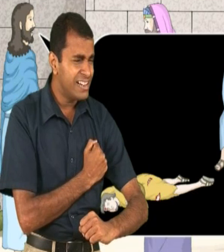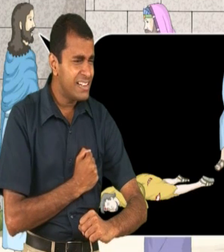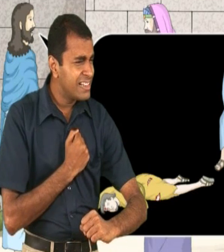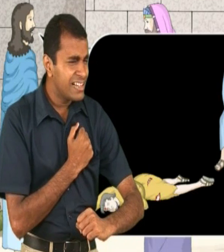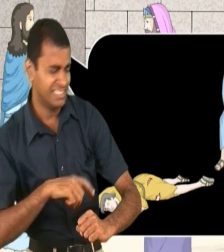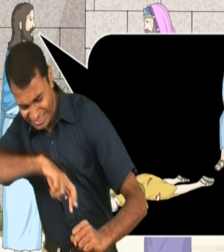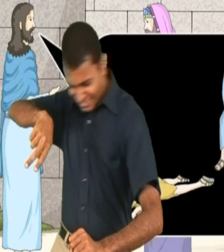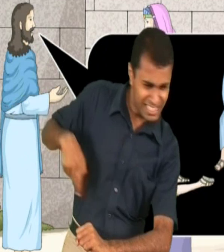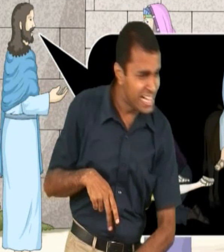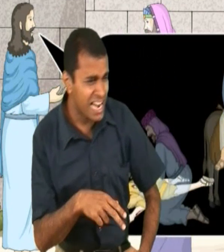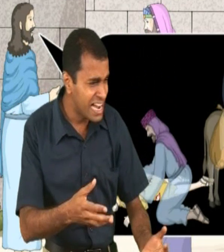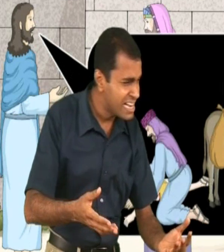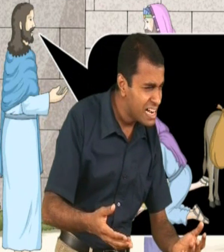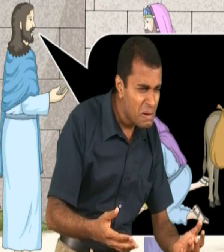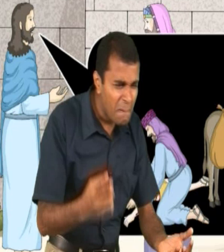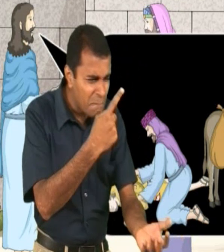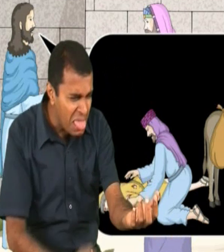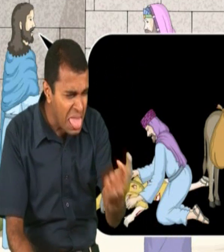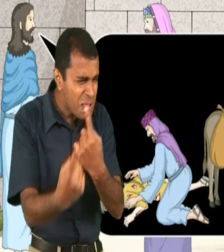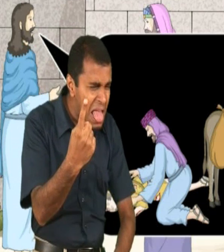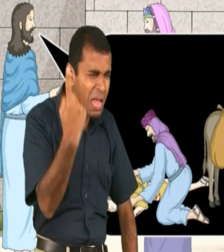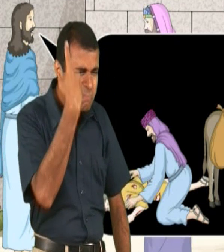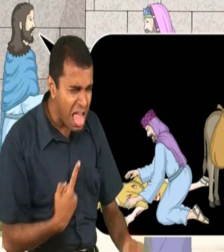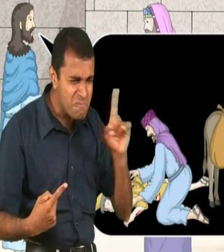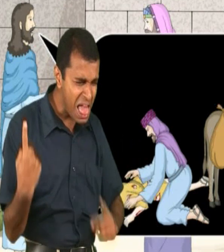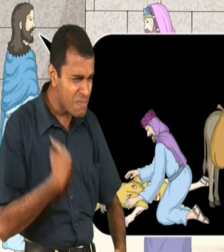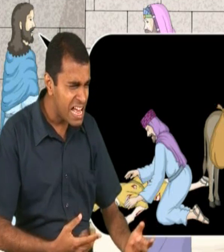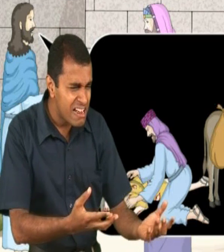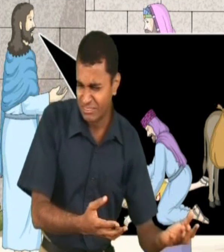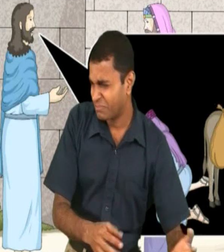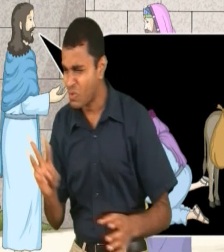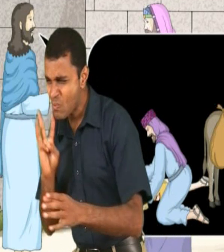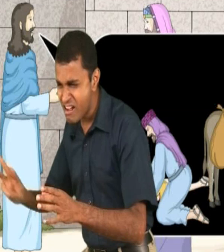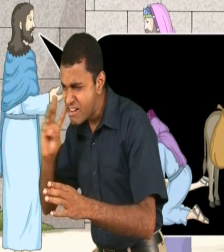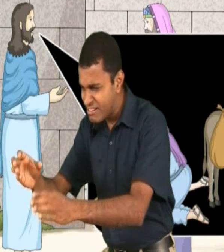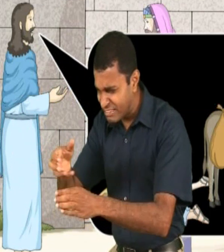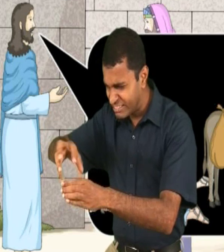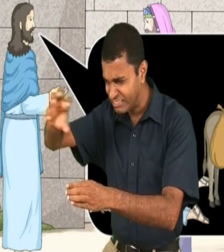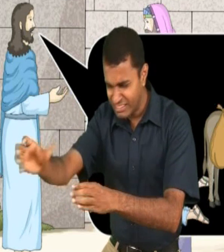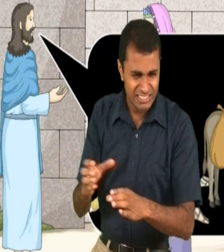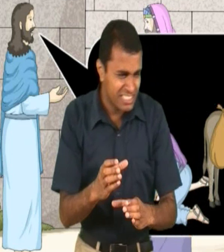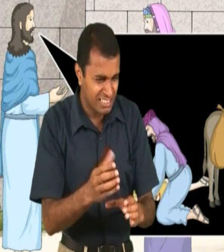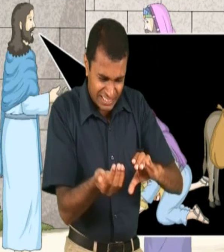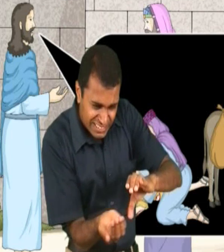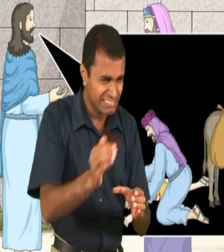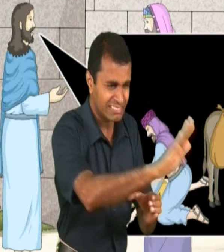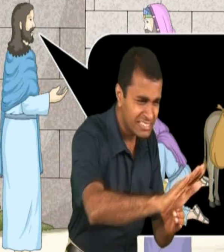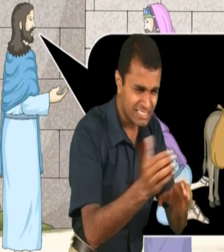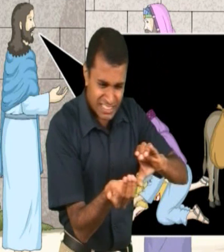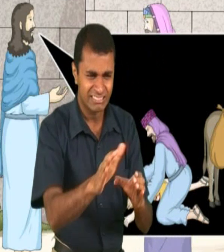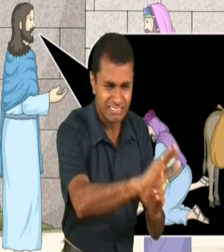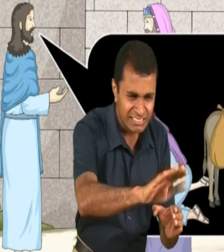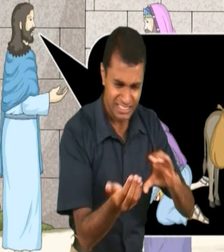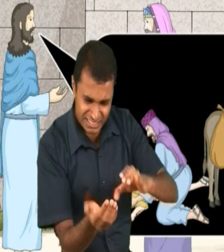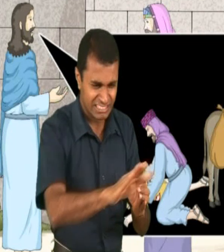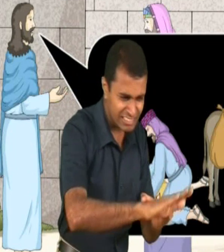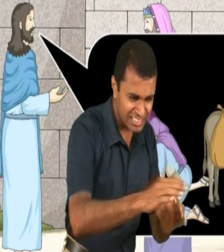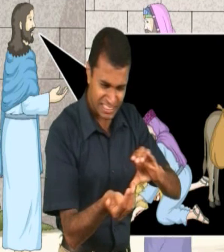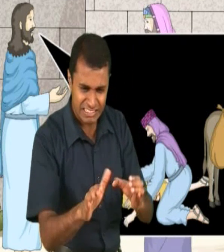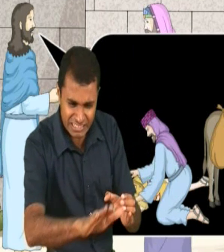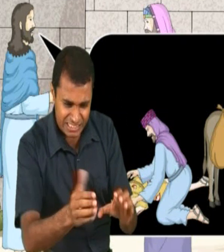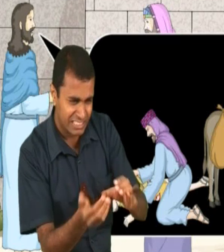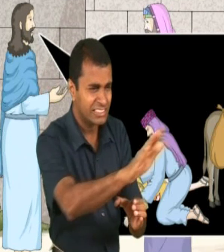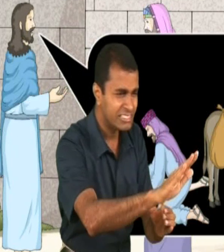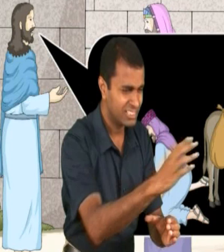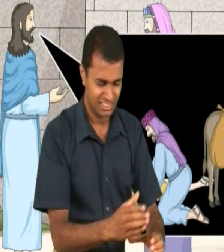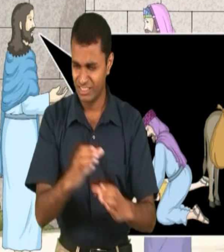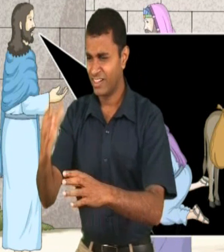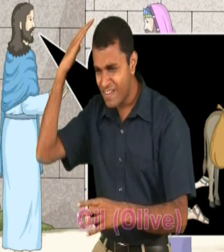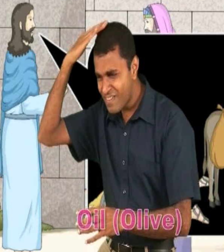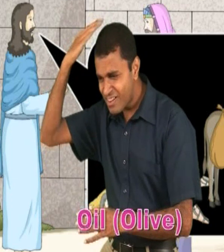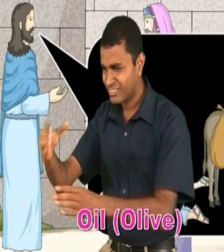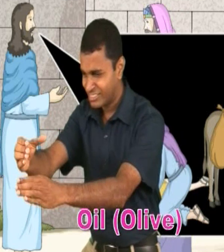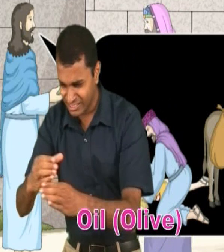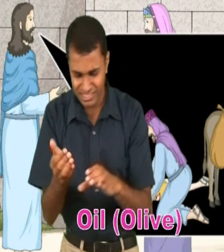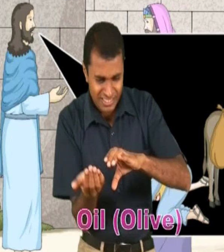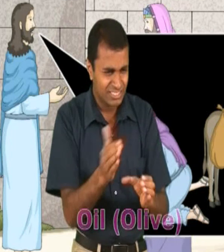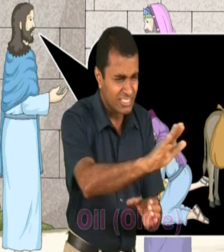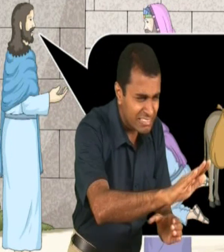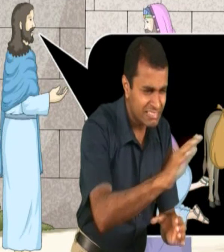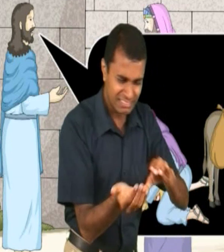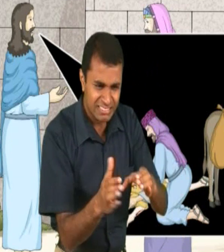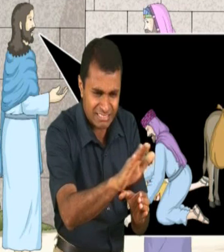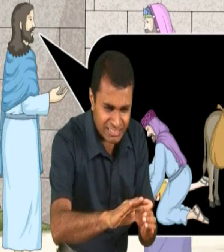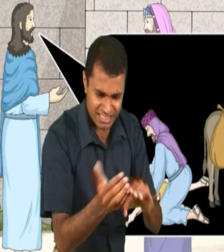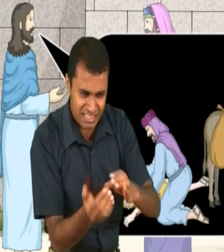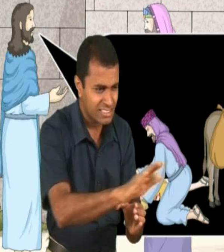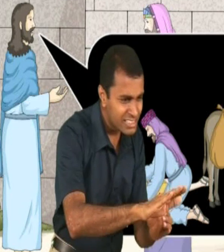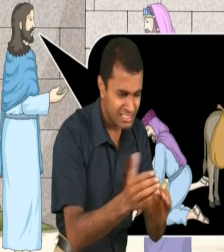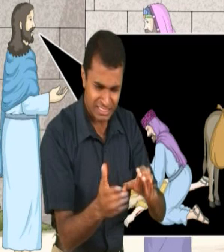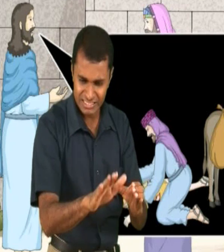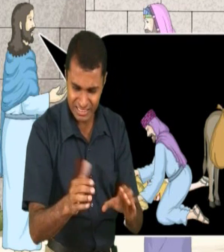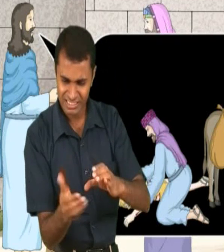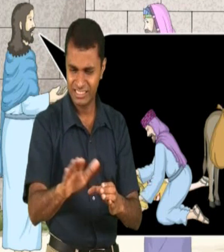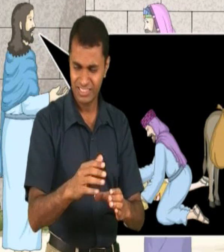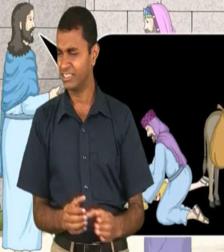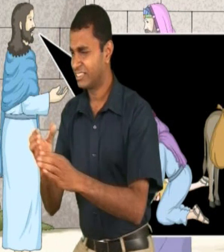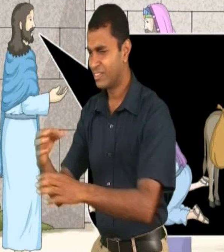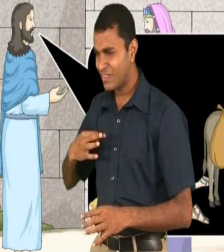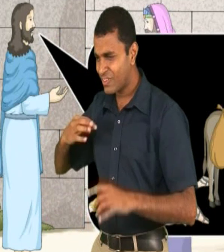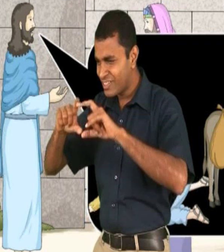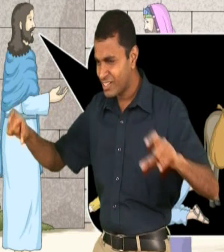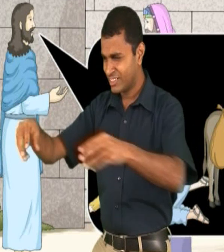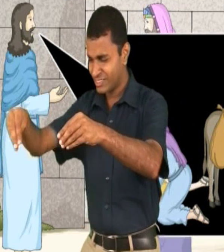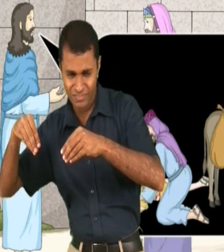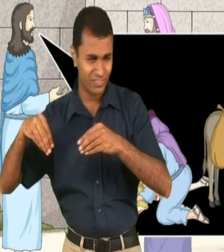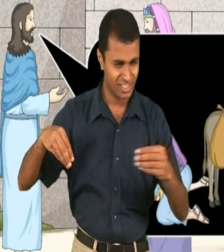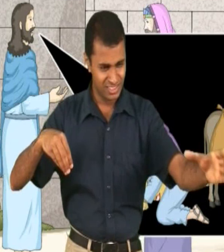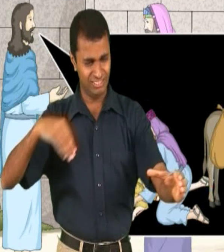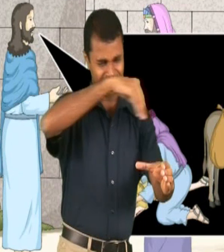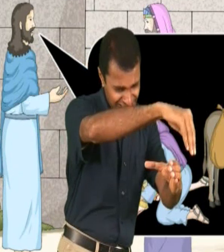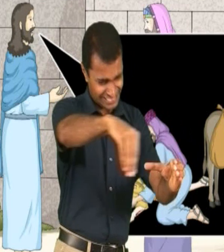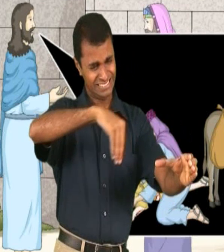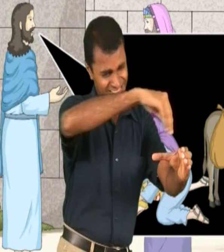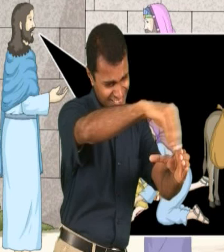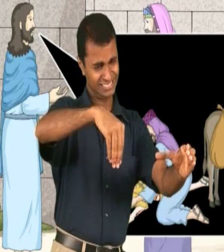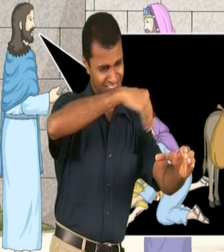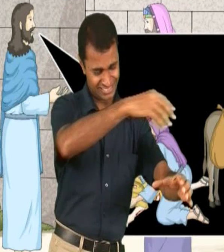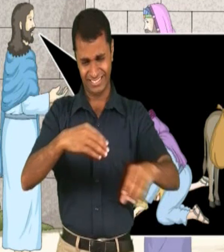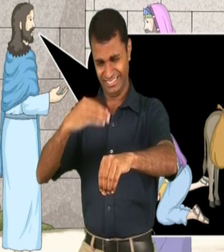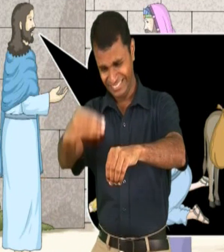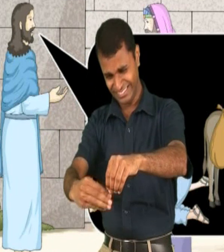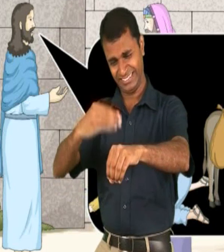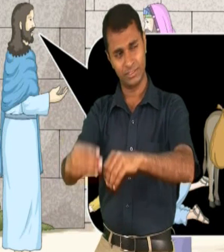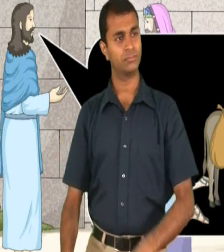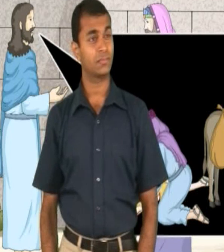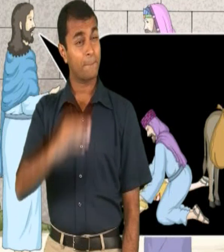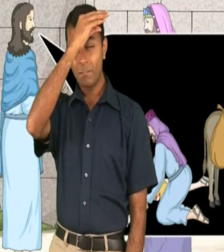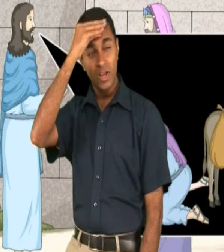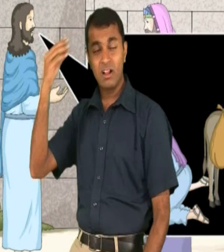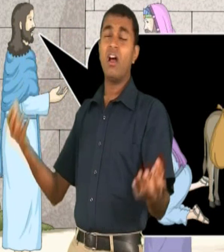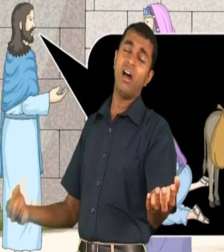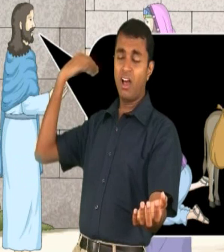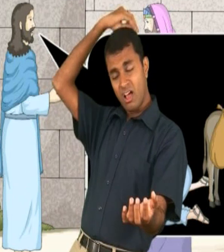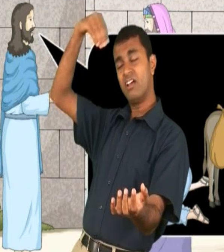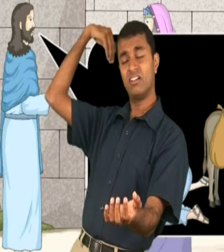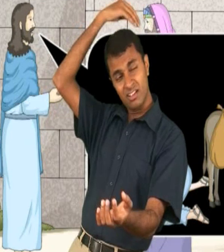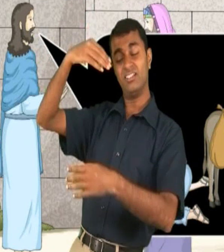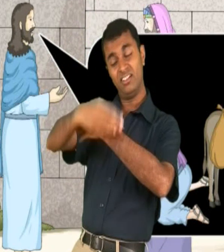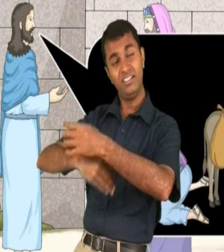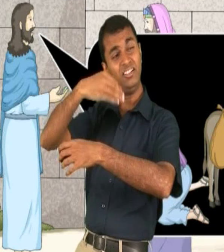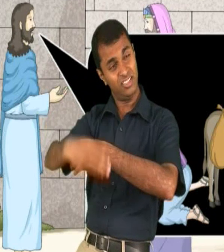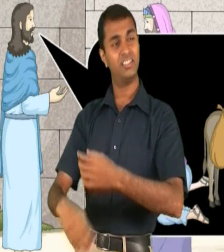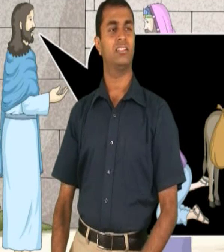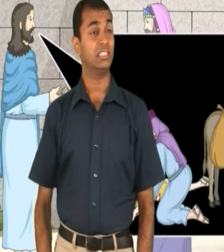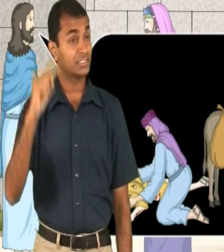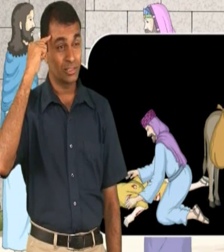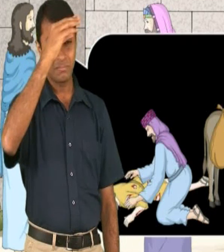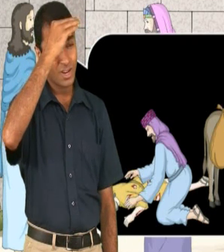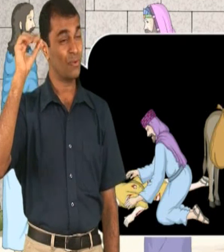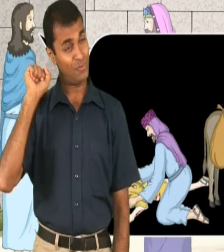He went to him and bandaged his wounds, pouring on oil and wine.